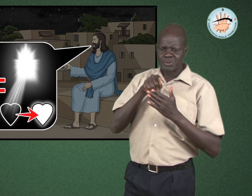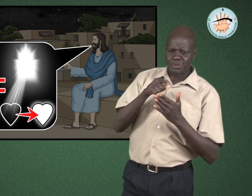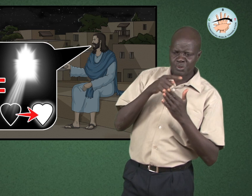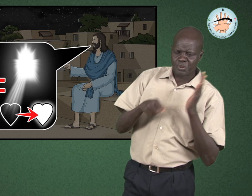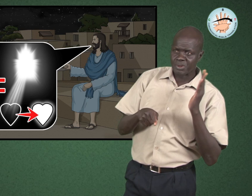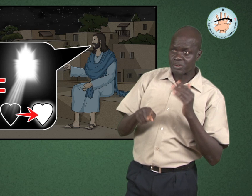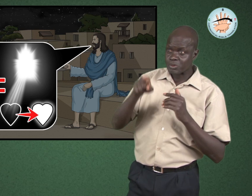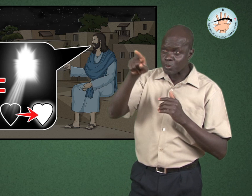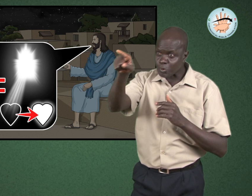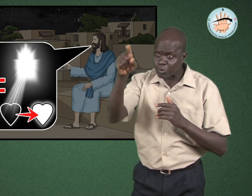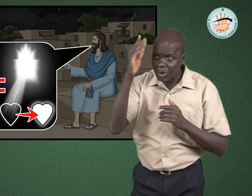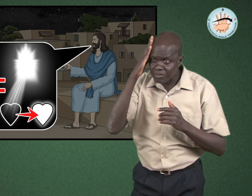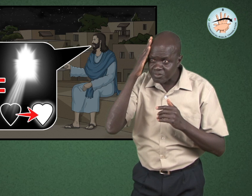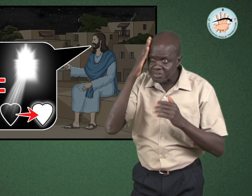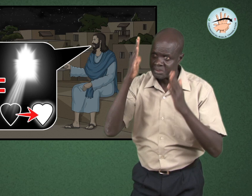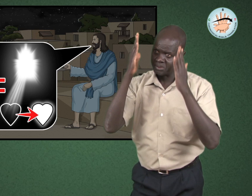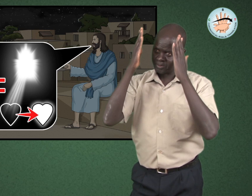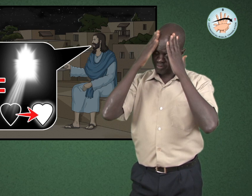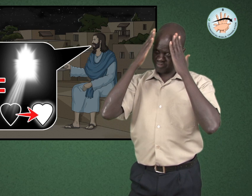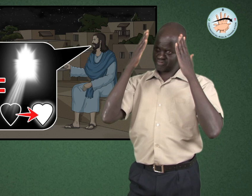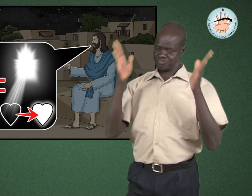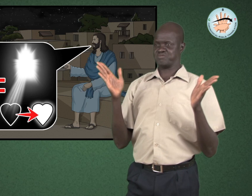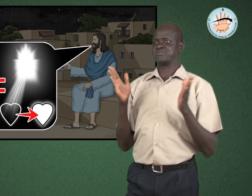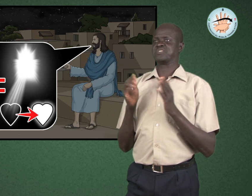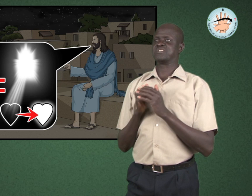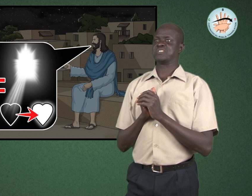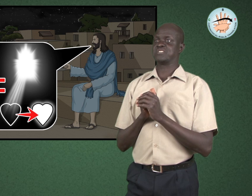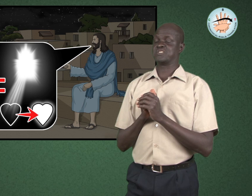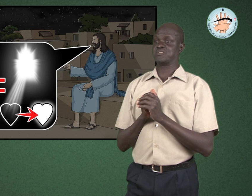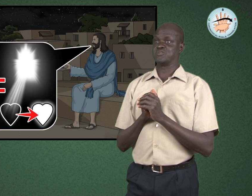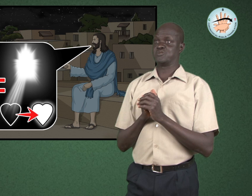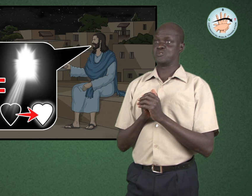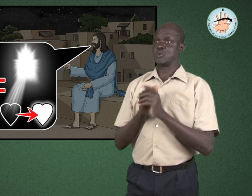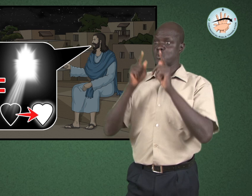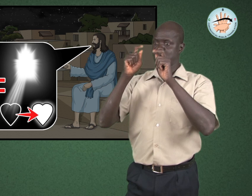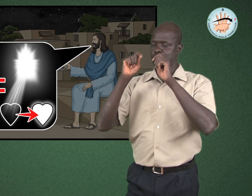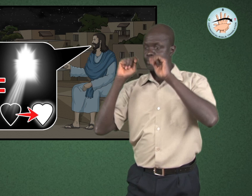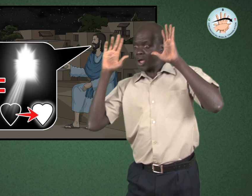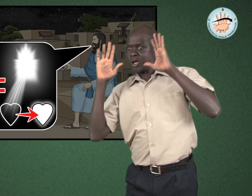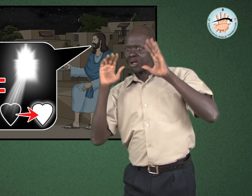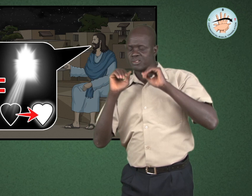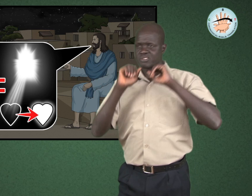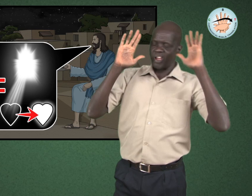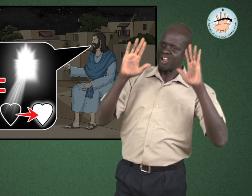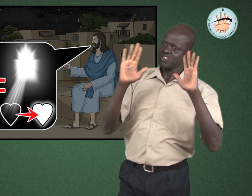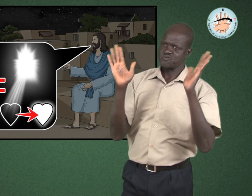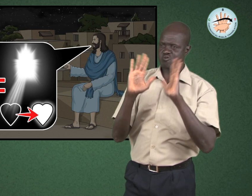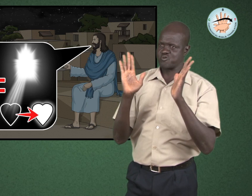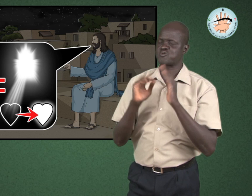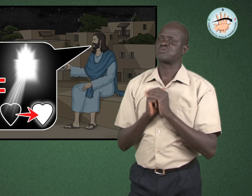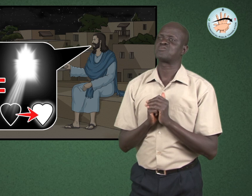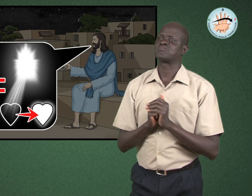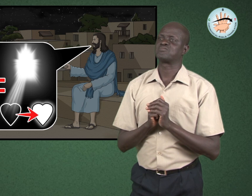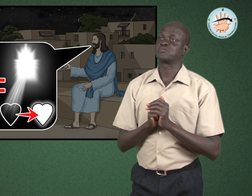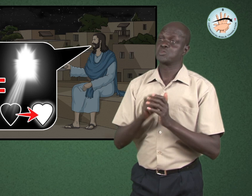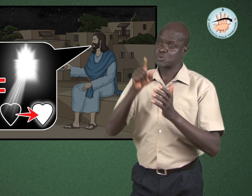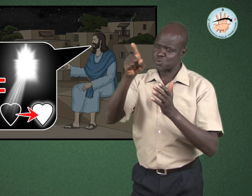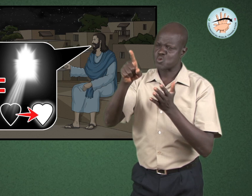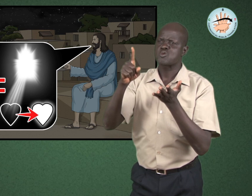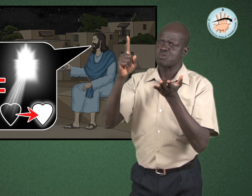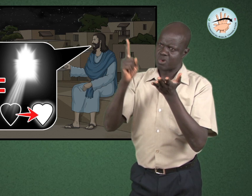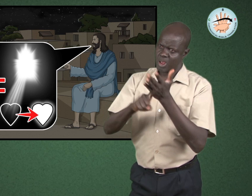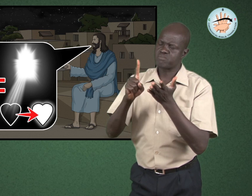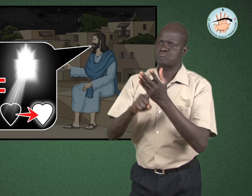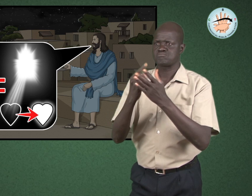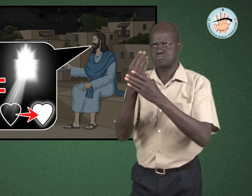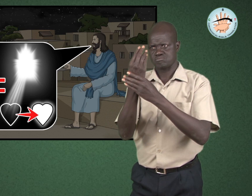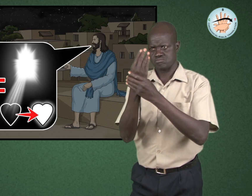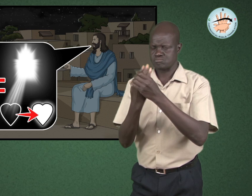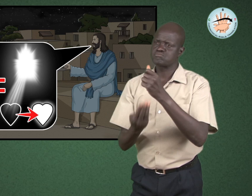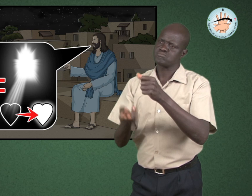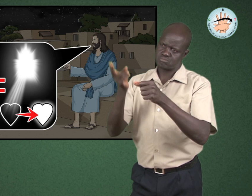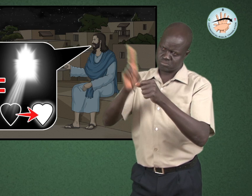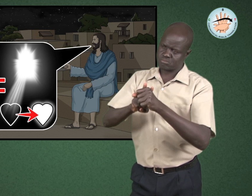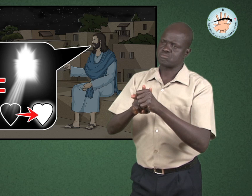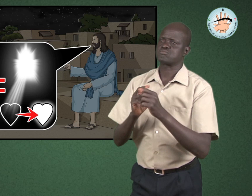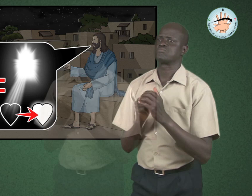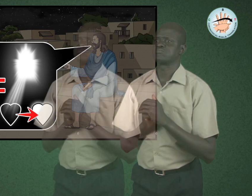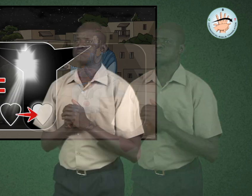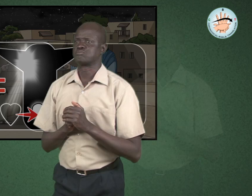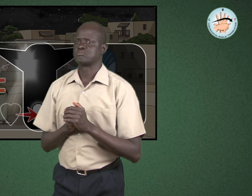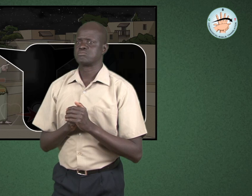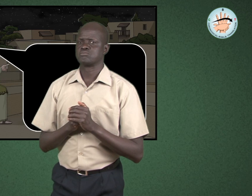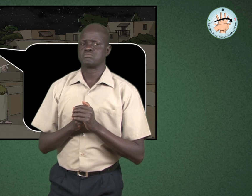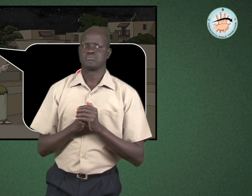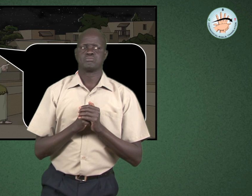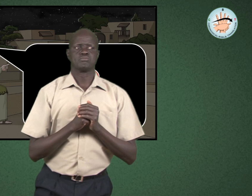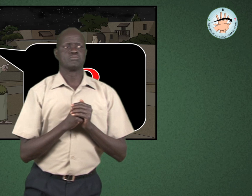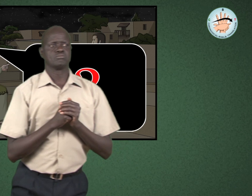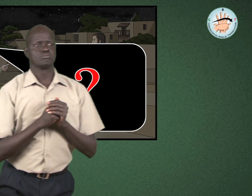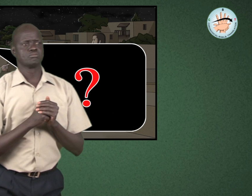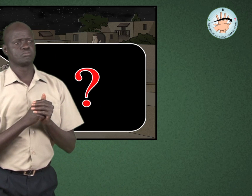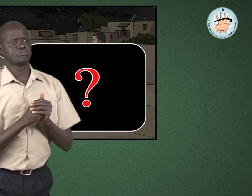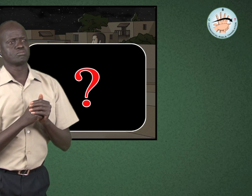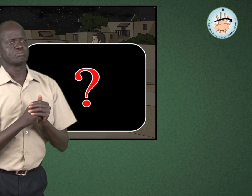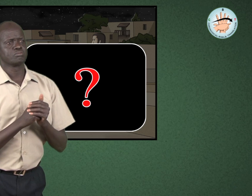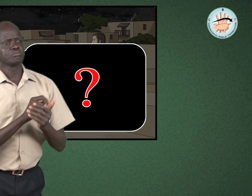So it is with everyone born of the Spirit.”